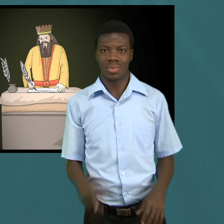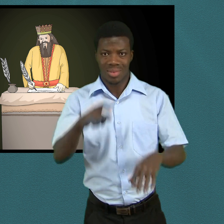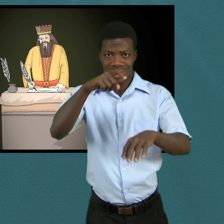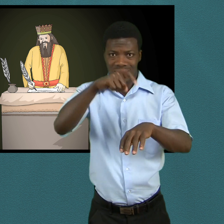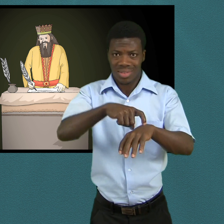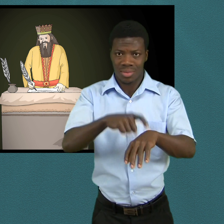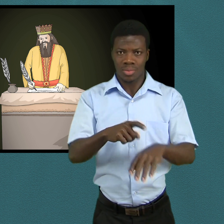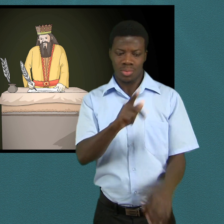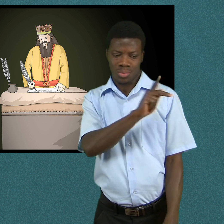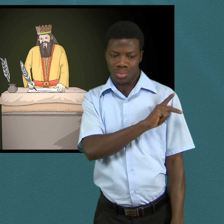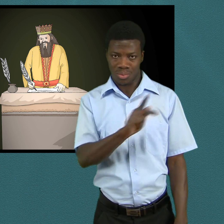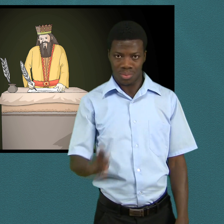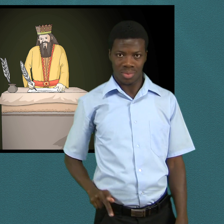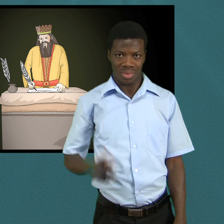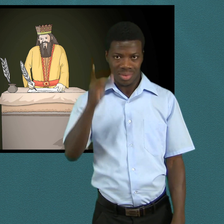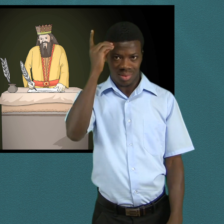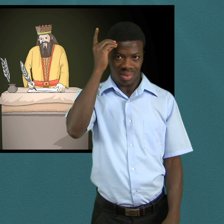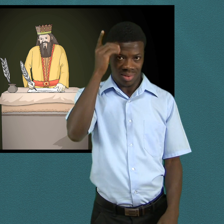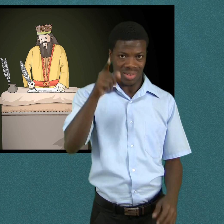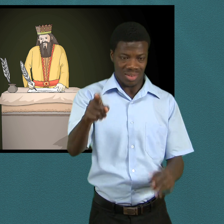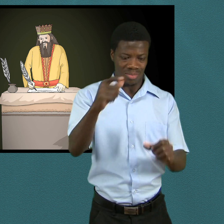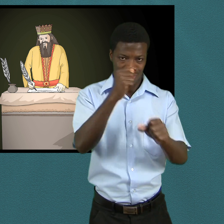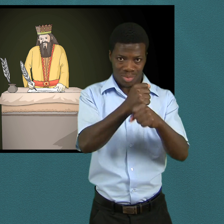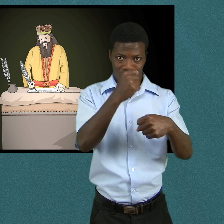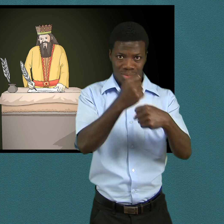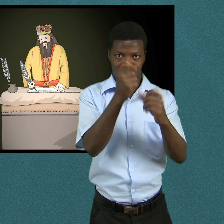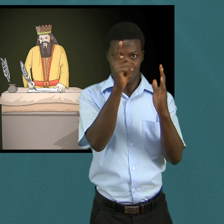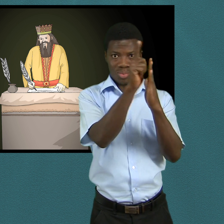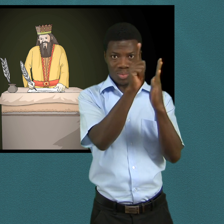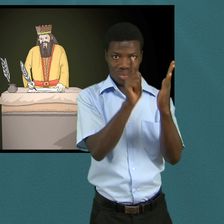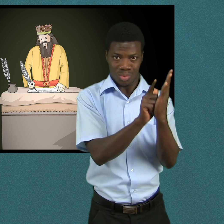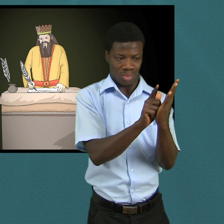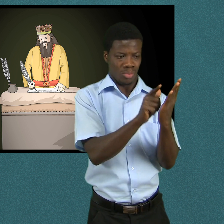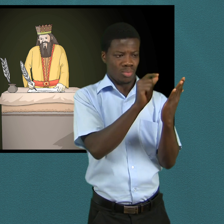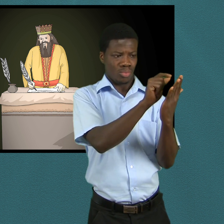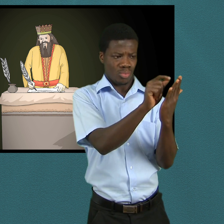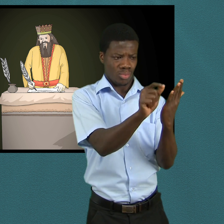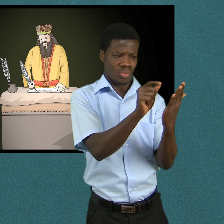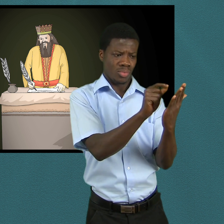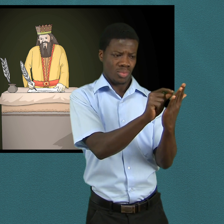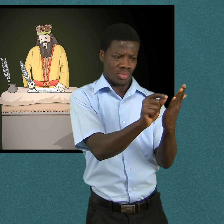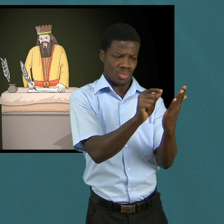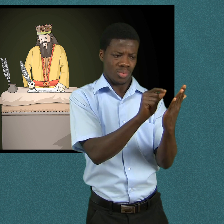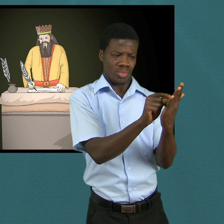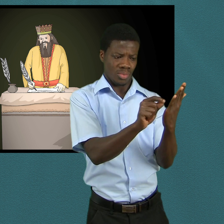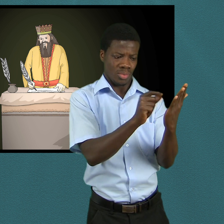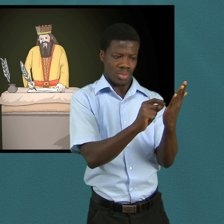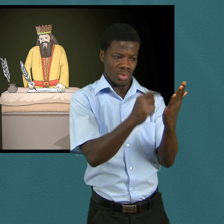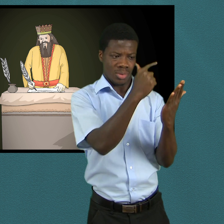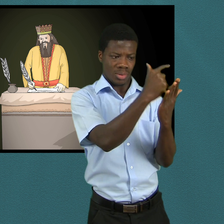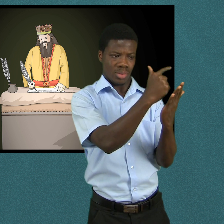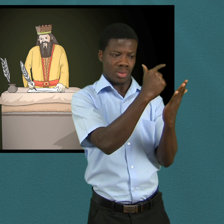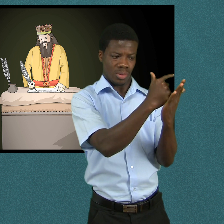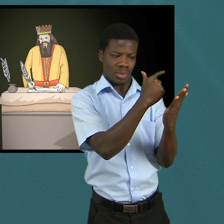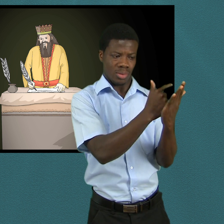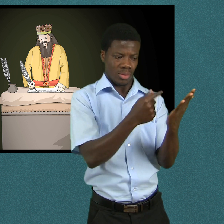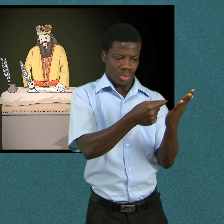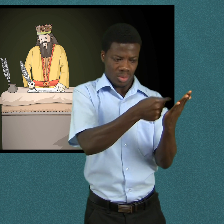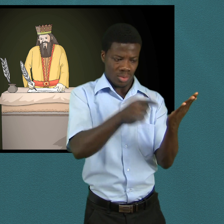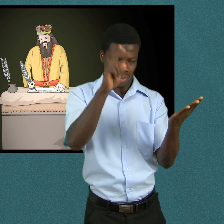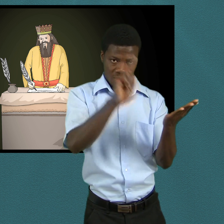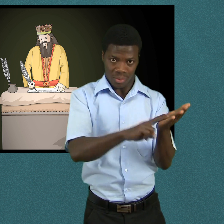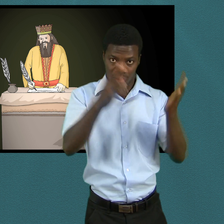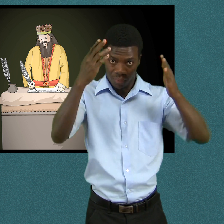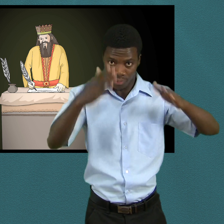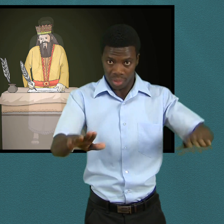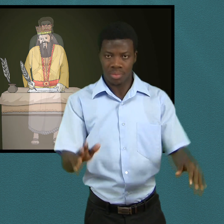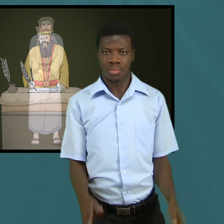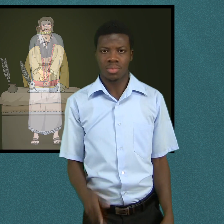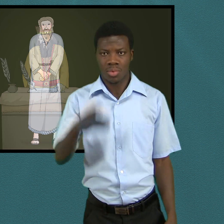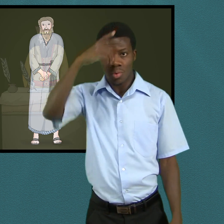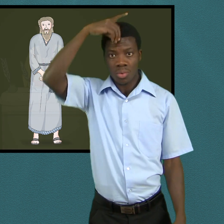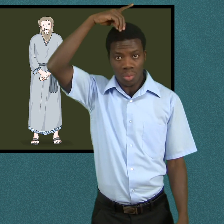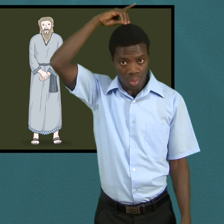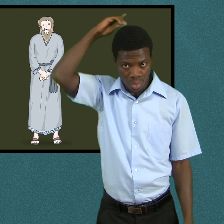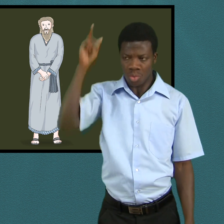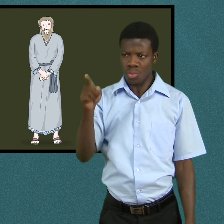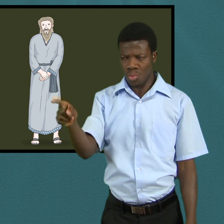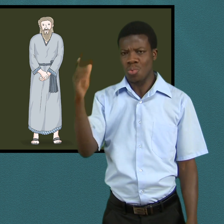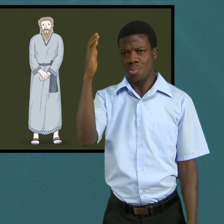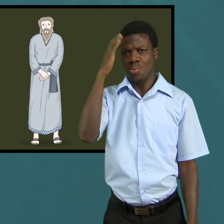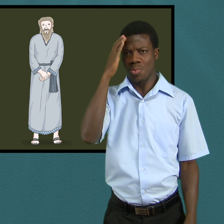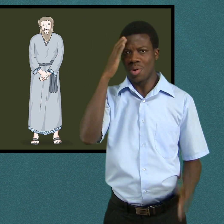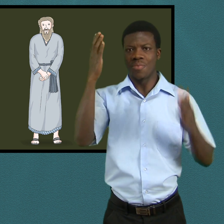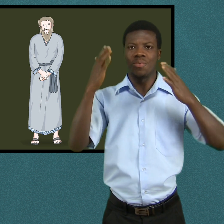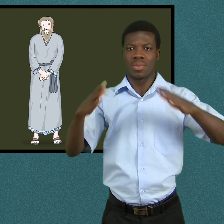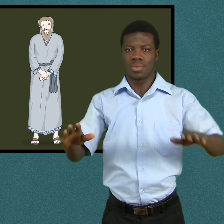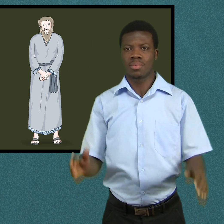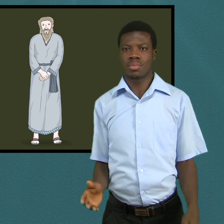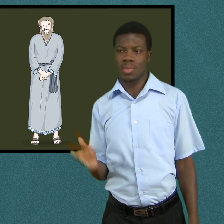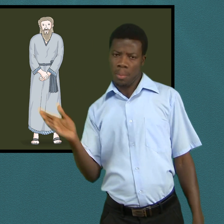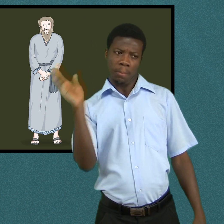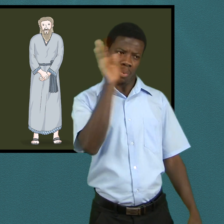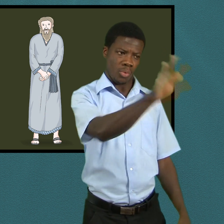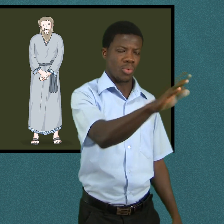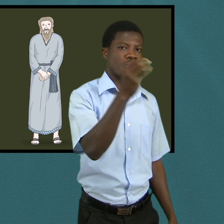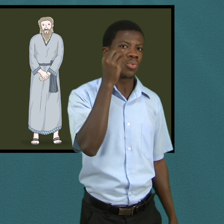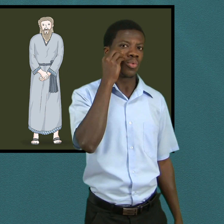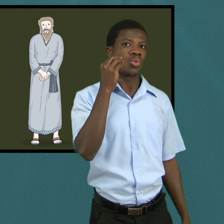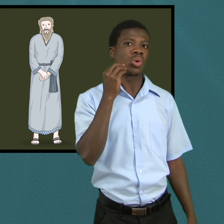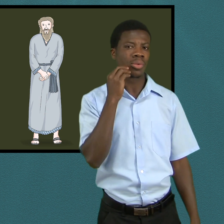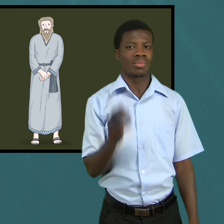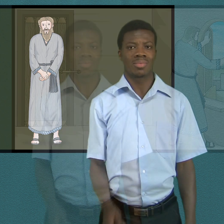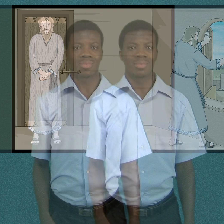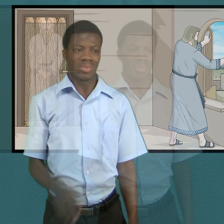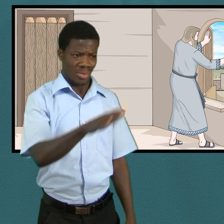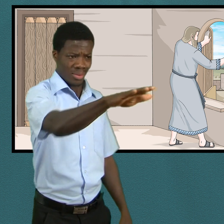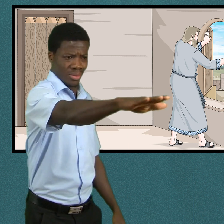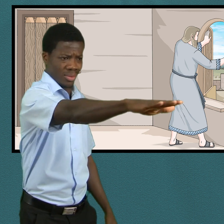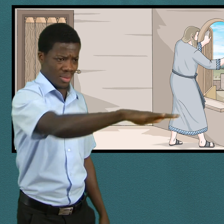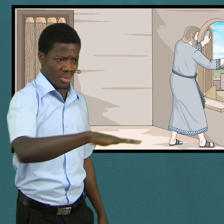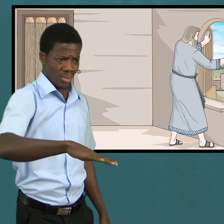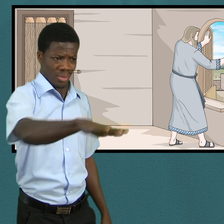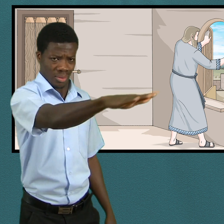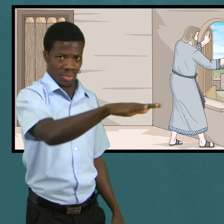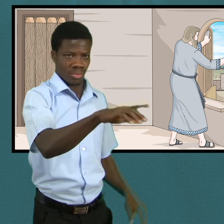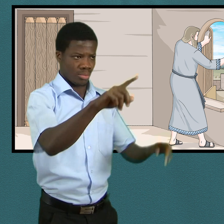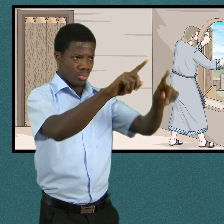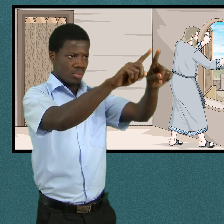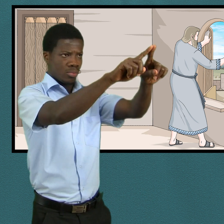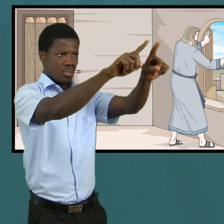Therefore King Darius signed the written decree.